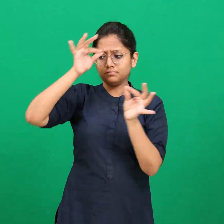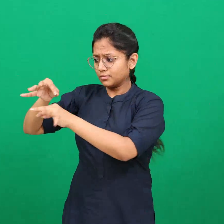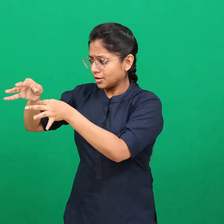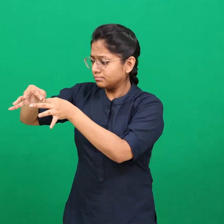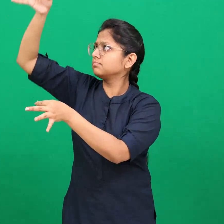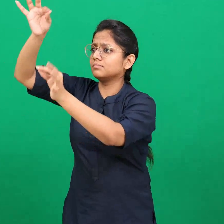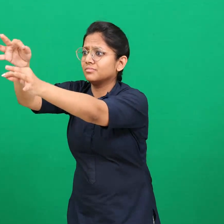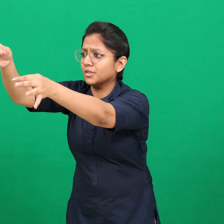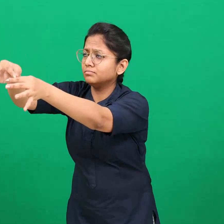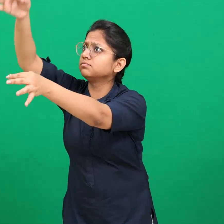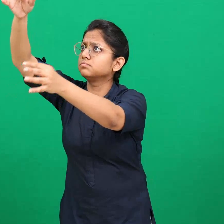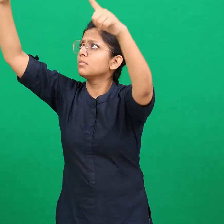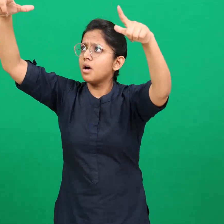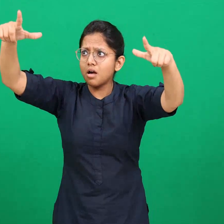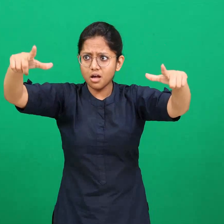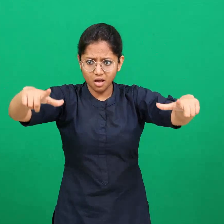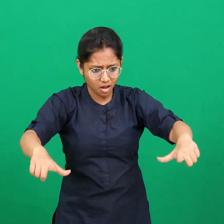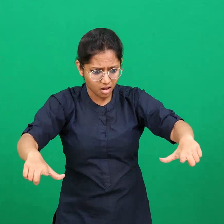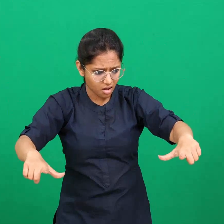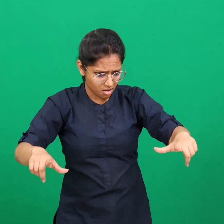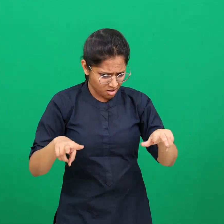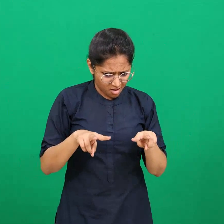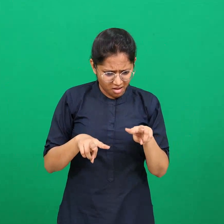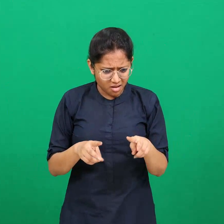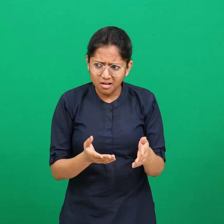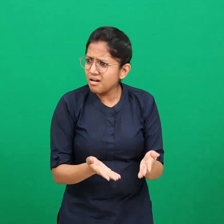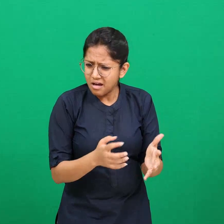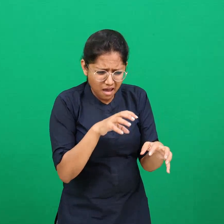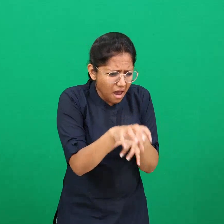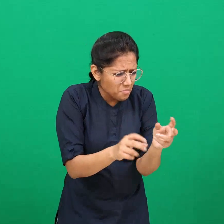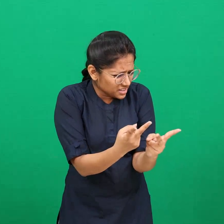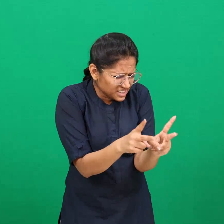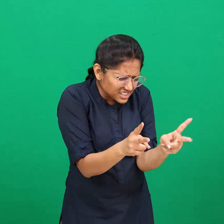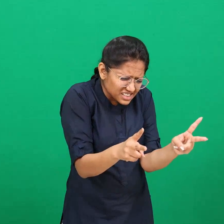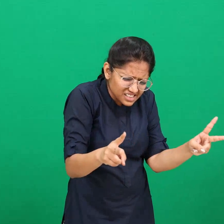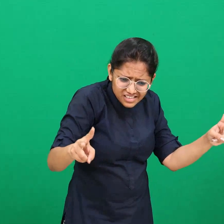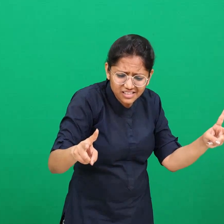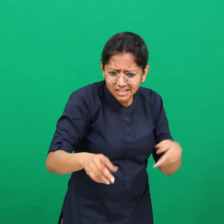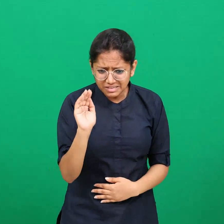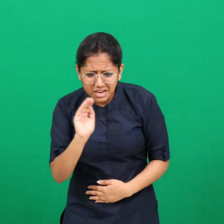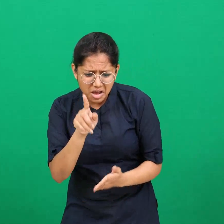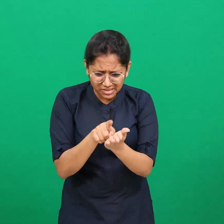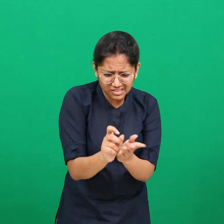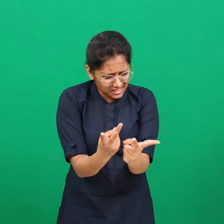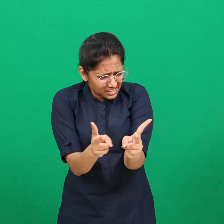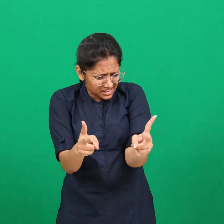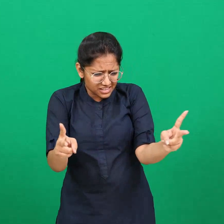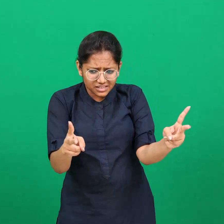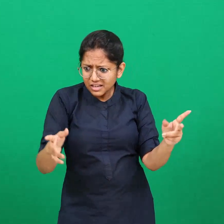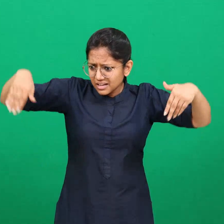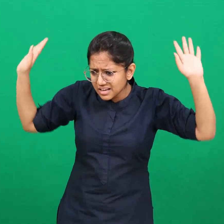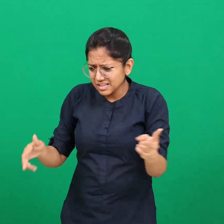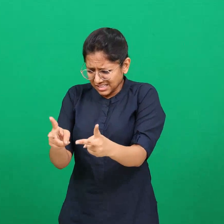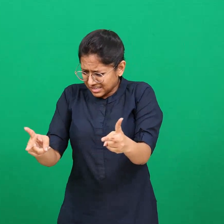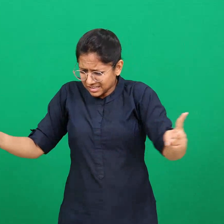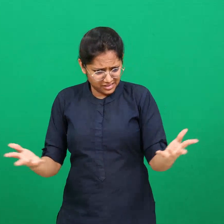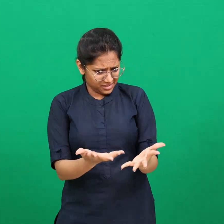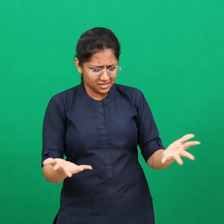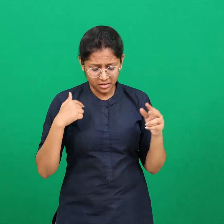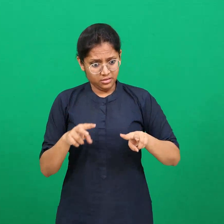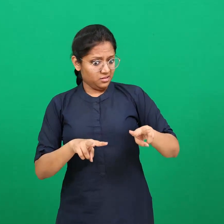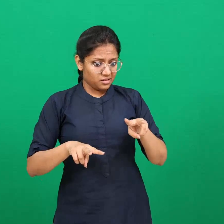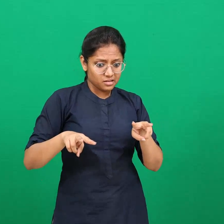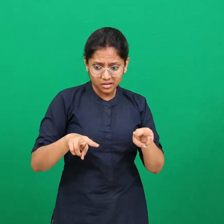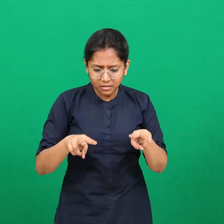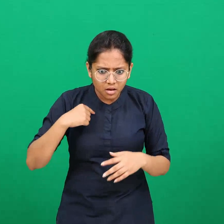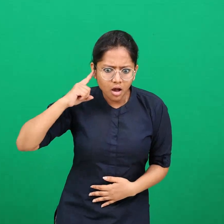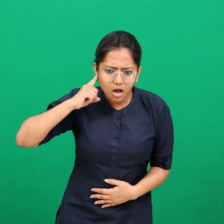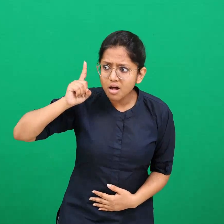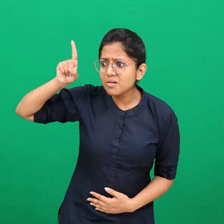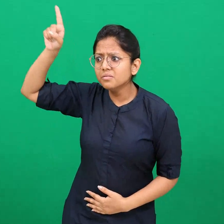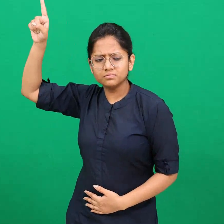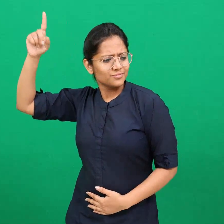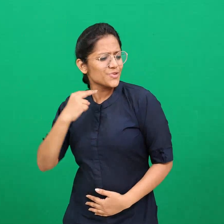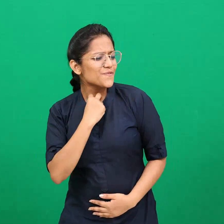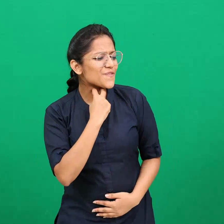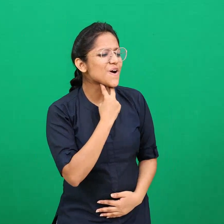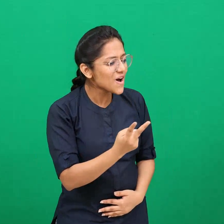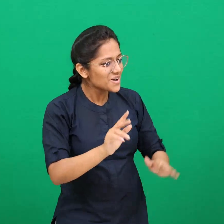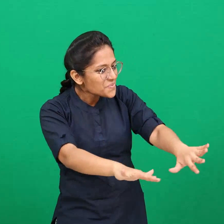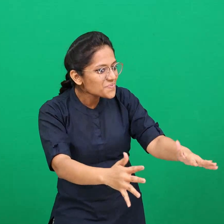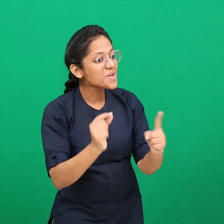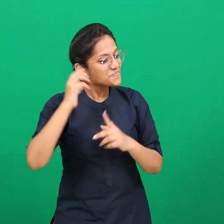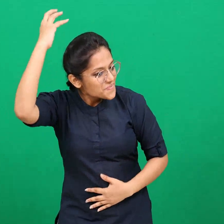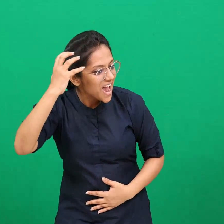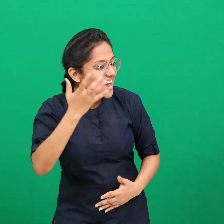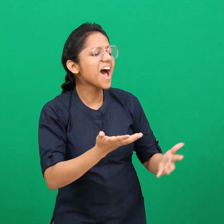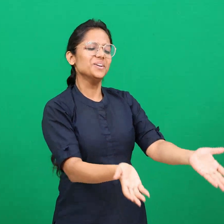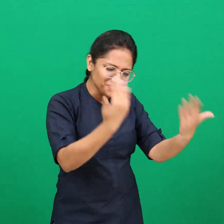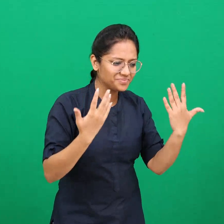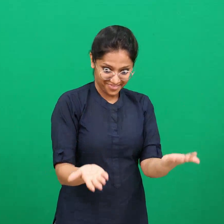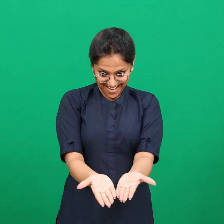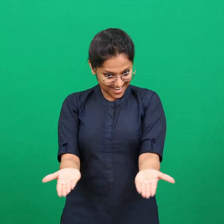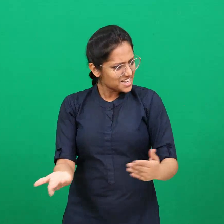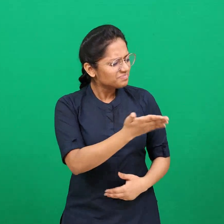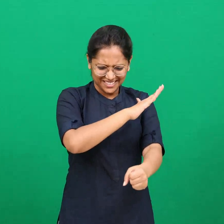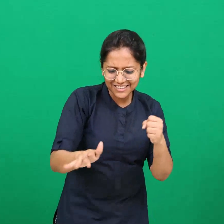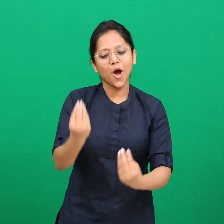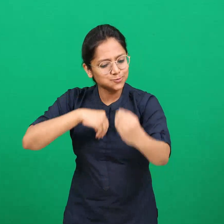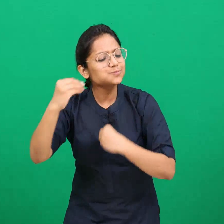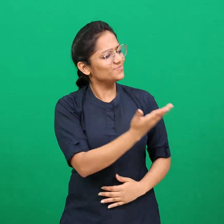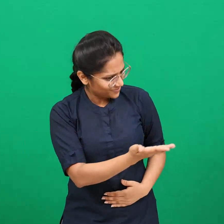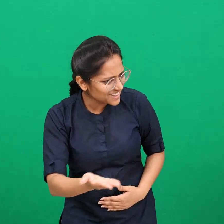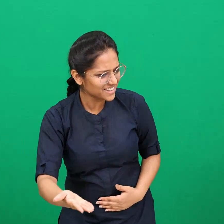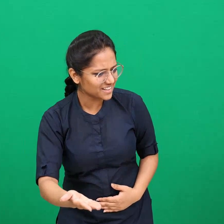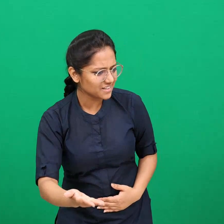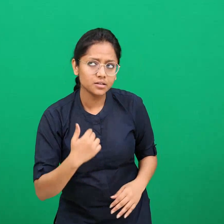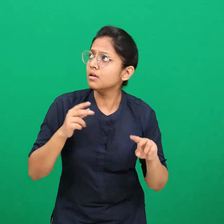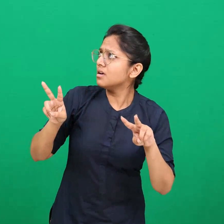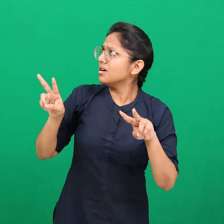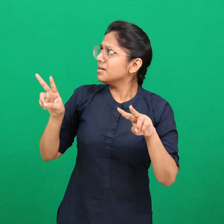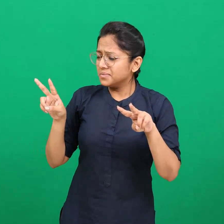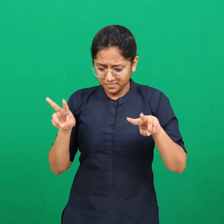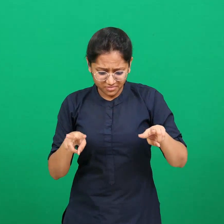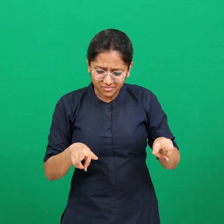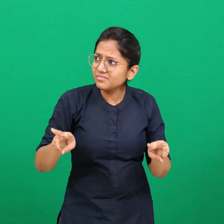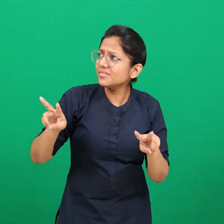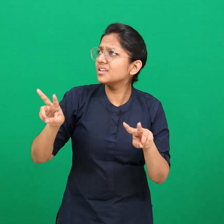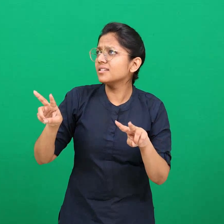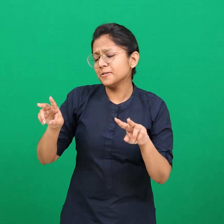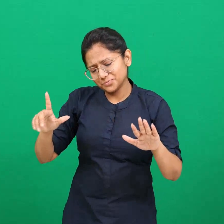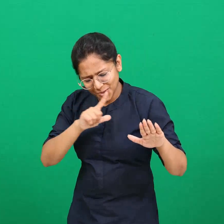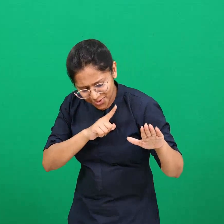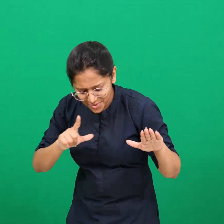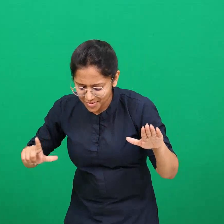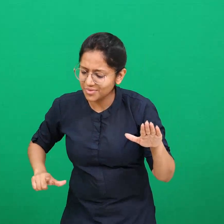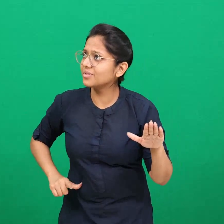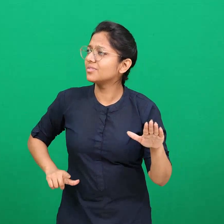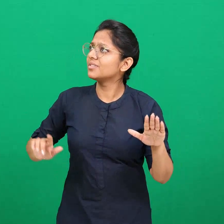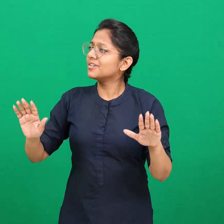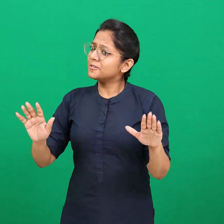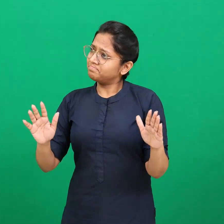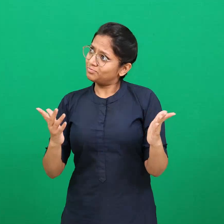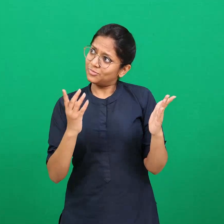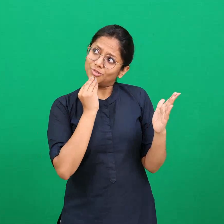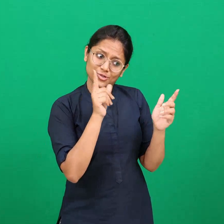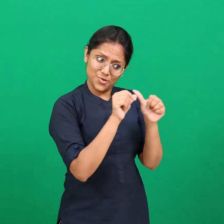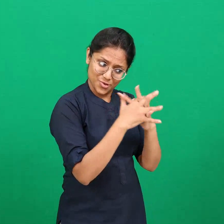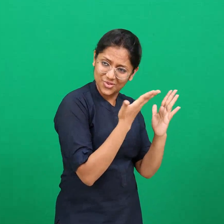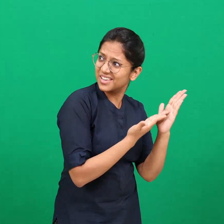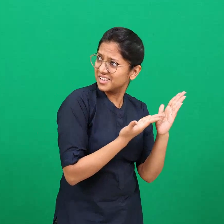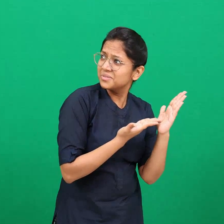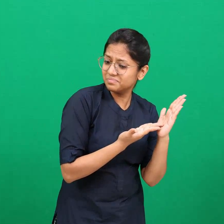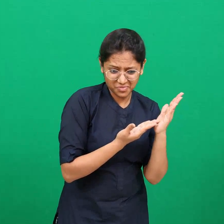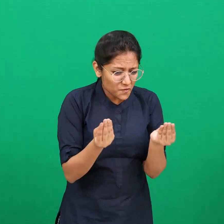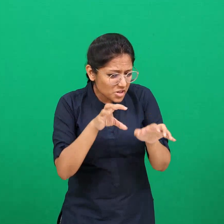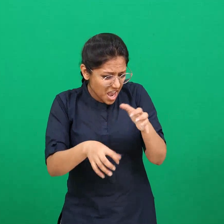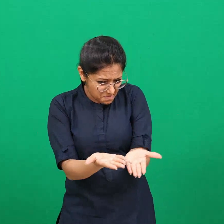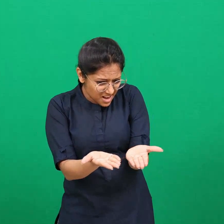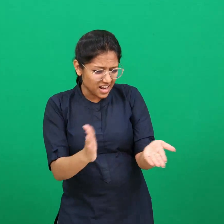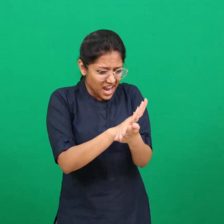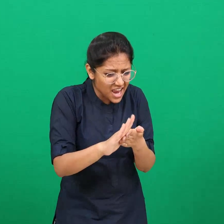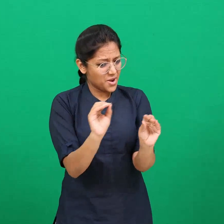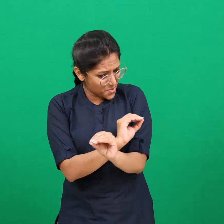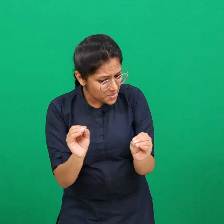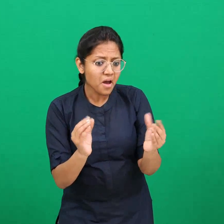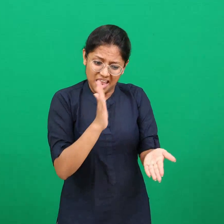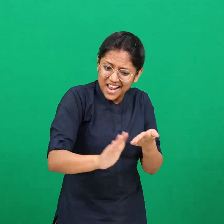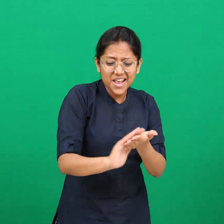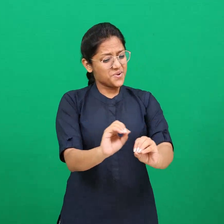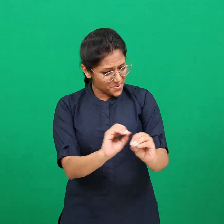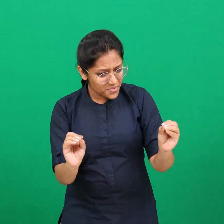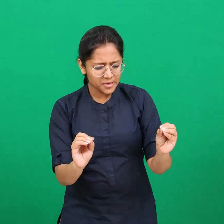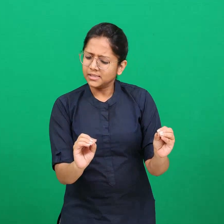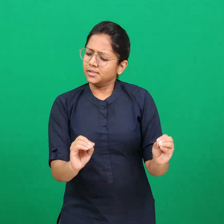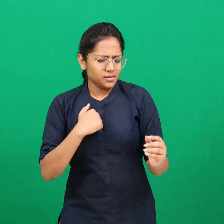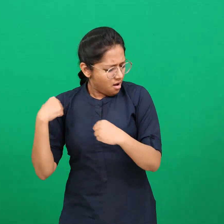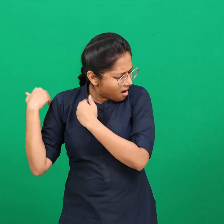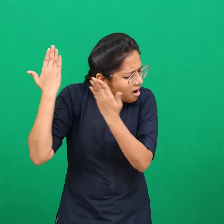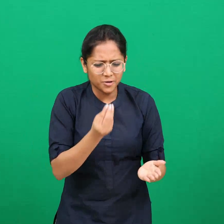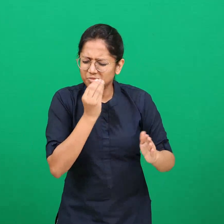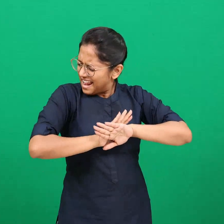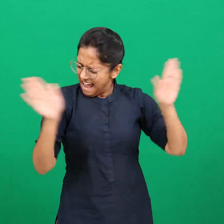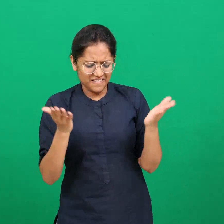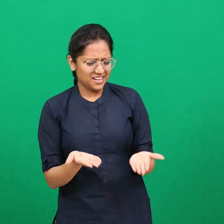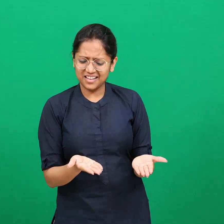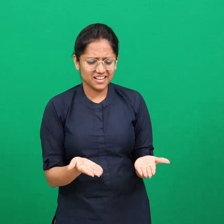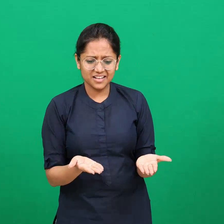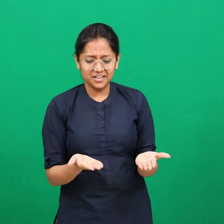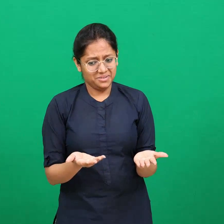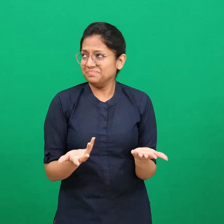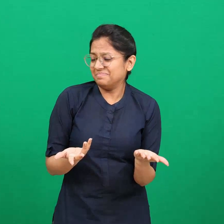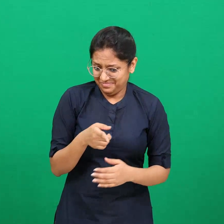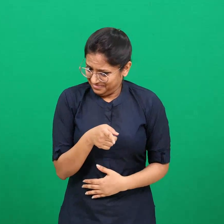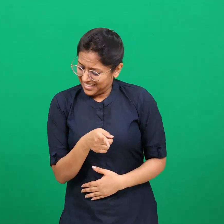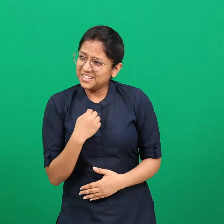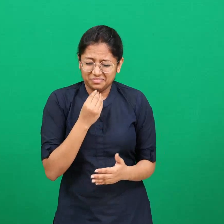I looked at it closely and saw four-footed animals of the earth, wild beasts, reptiles, and birds of the air. Then I heard a voice saying to me, ' Get up, Peter, kill and eat.'